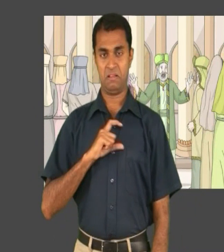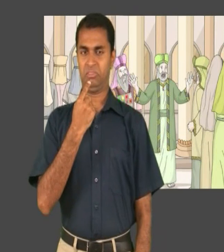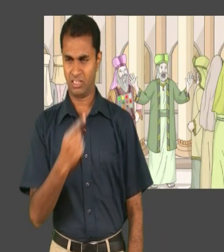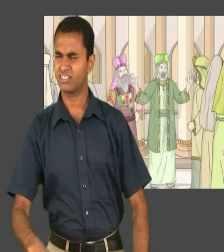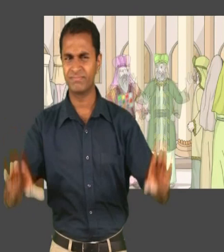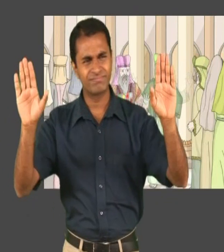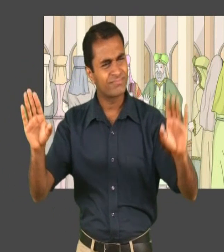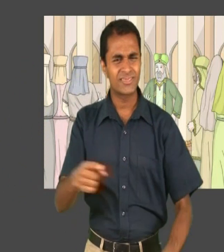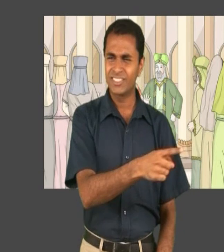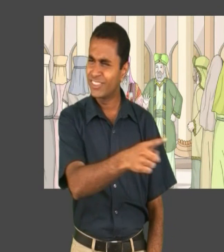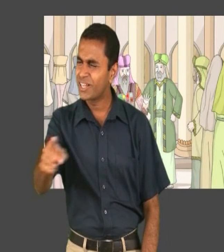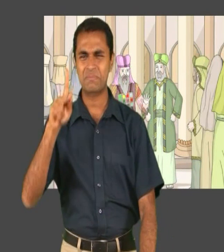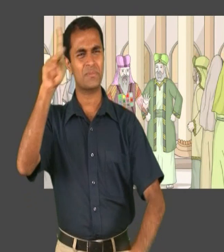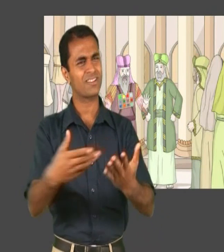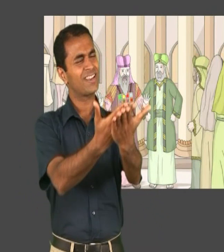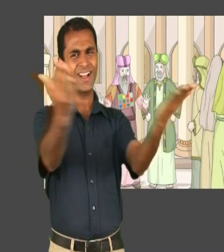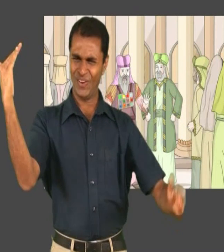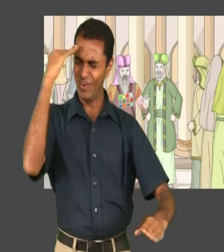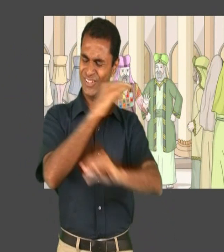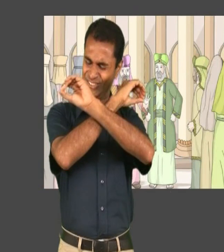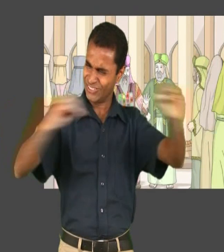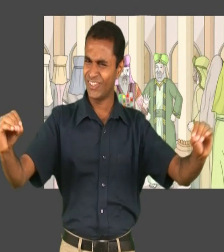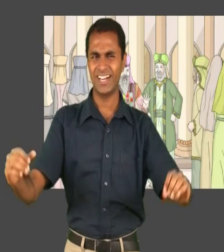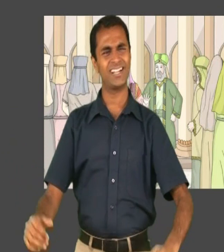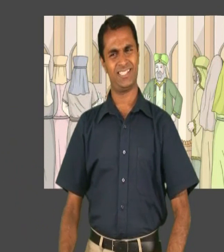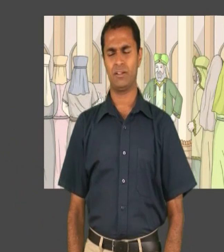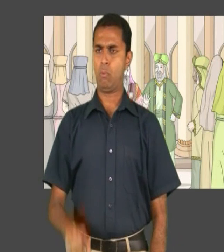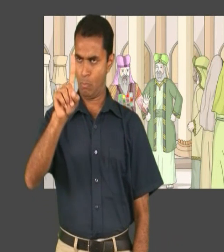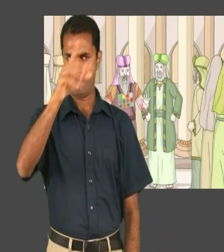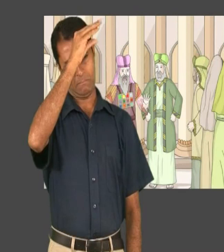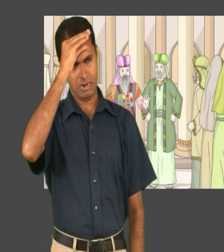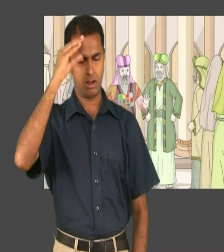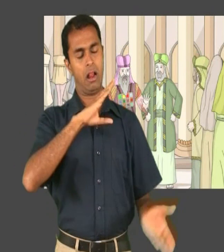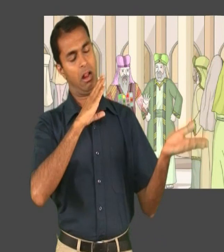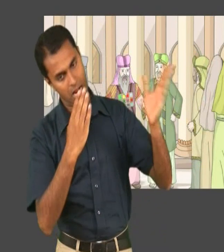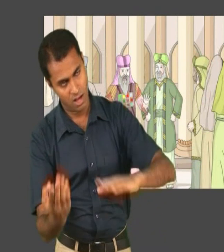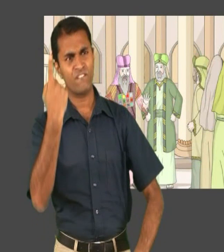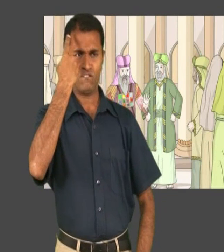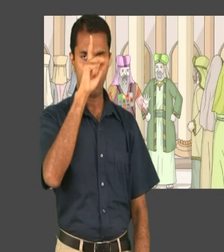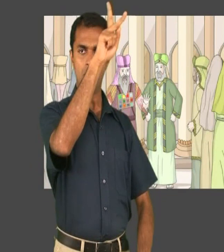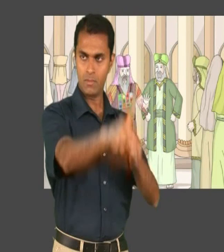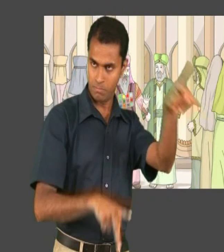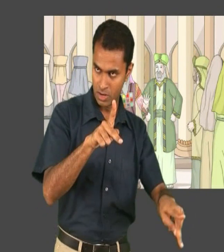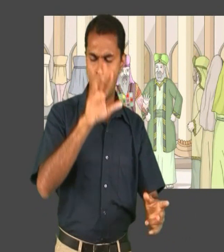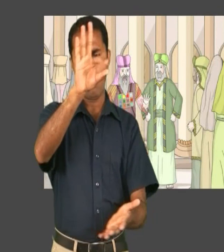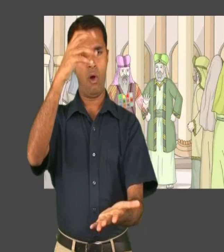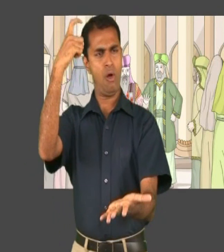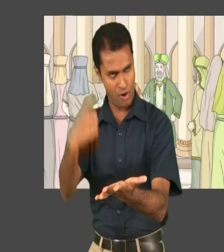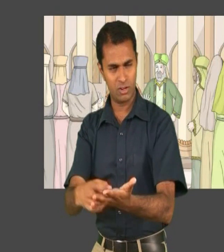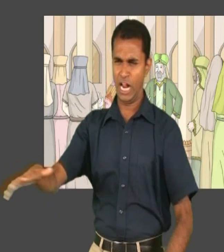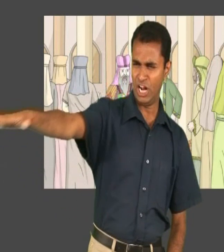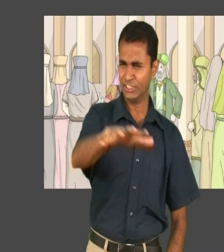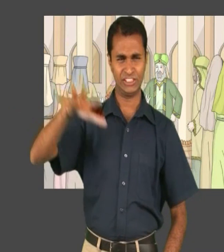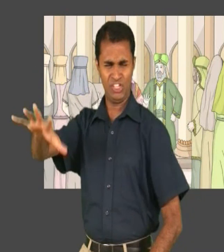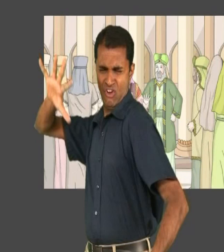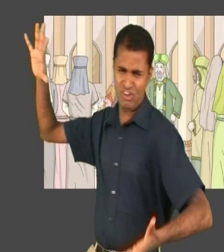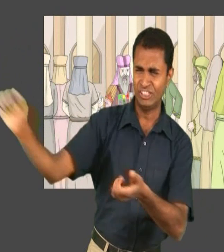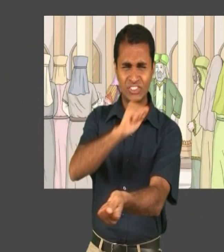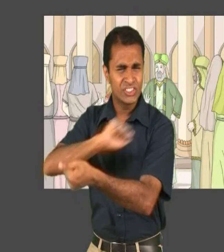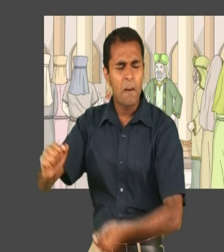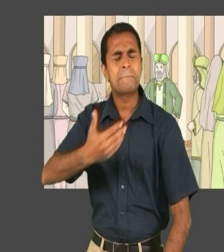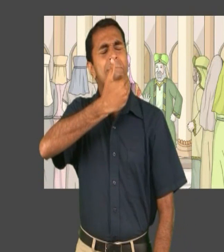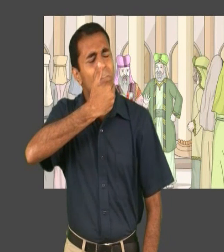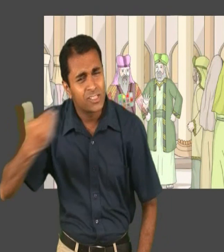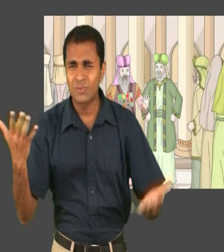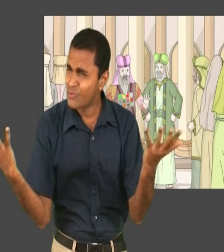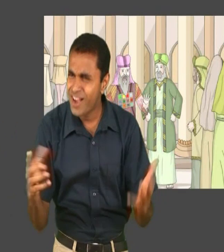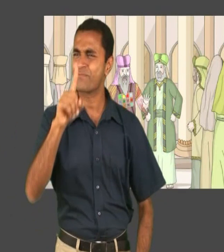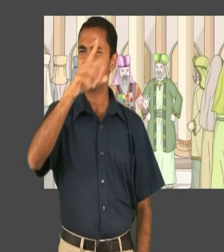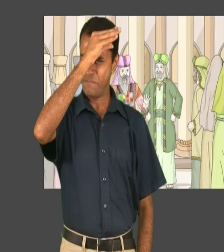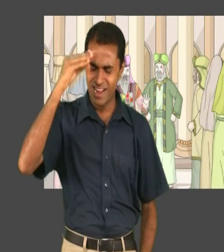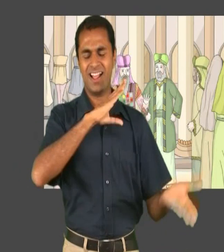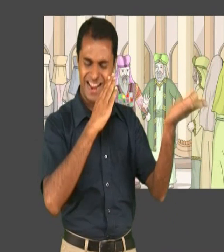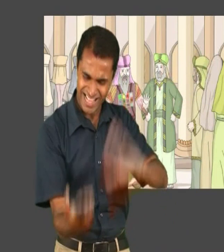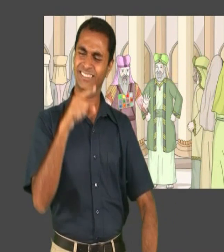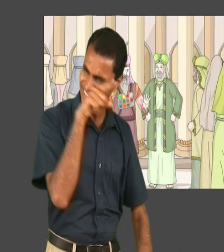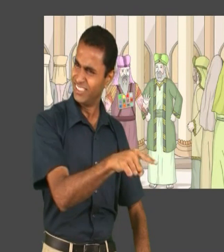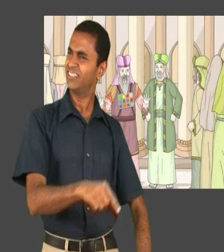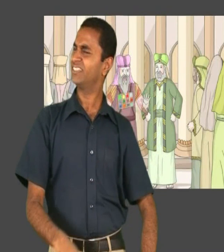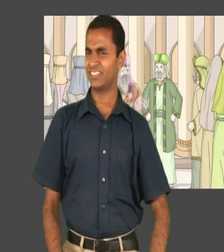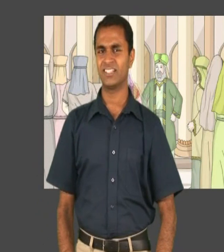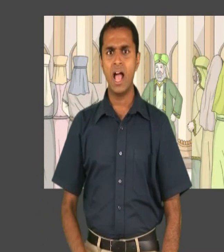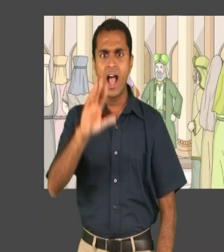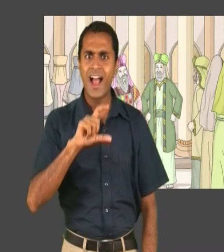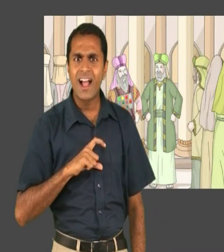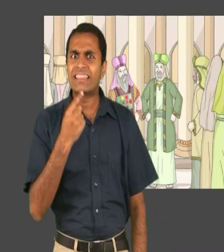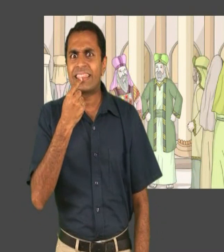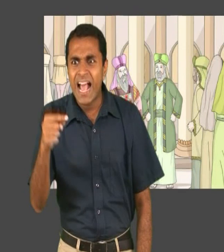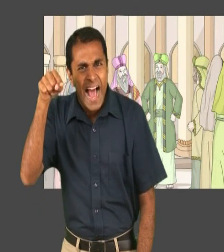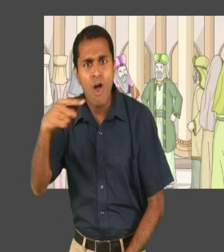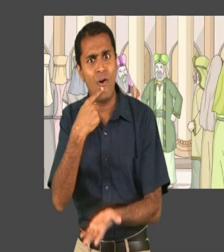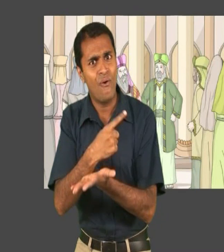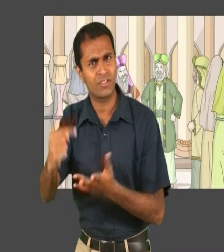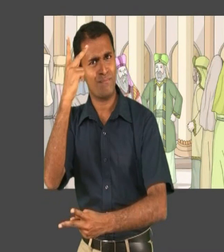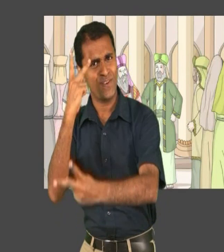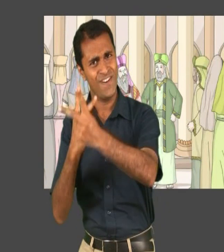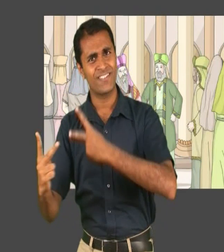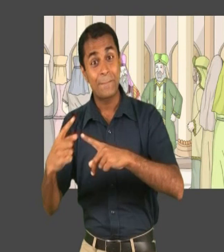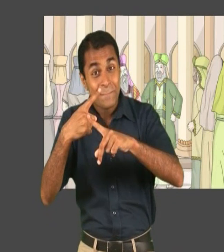You do not realize that it is better for you that one man die for the people than that the whole nation perish.”